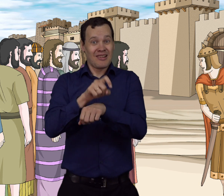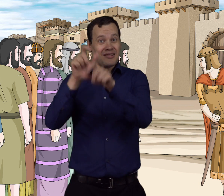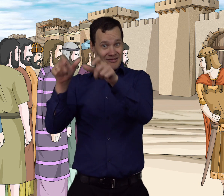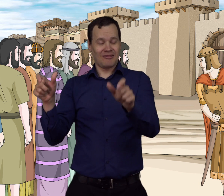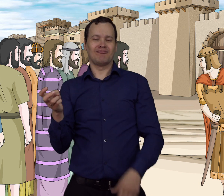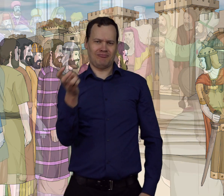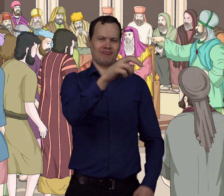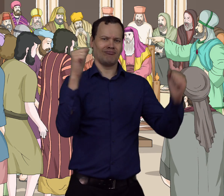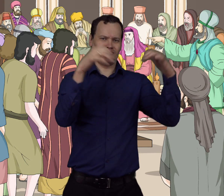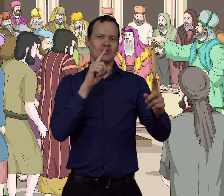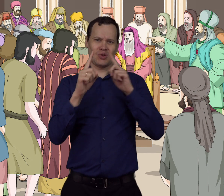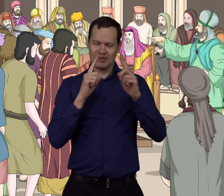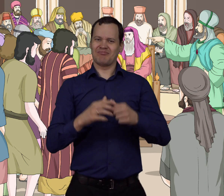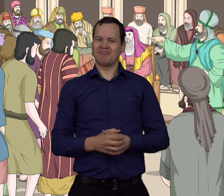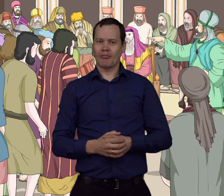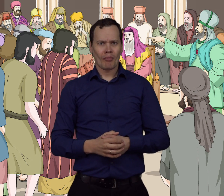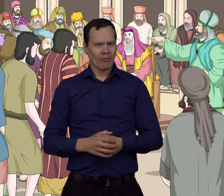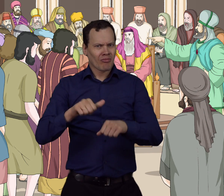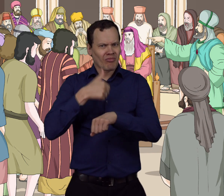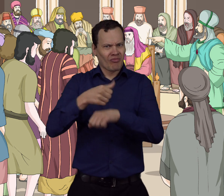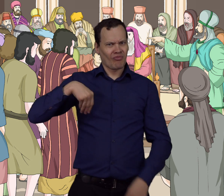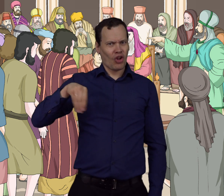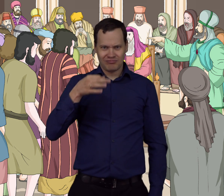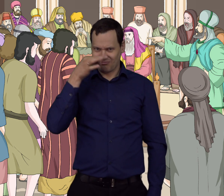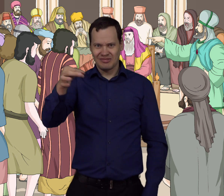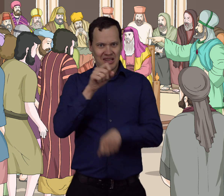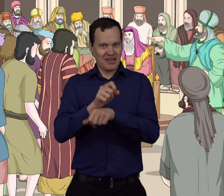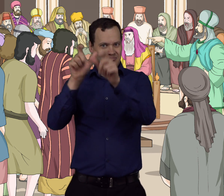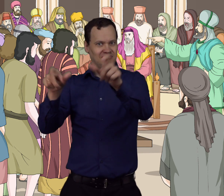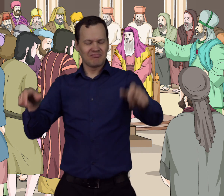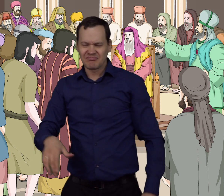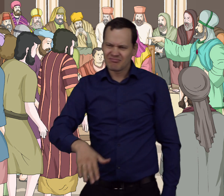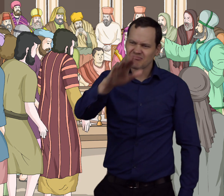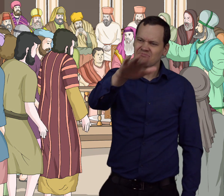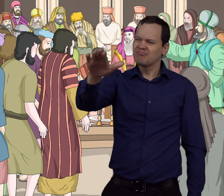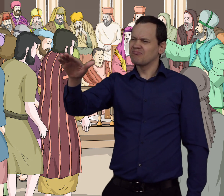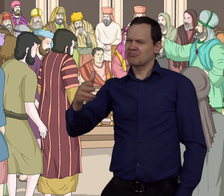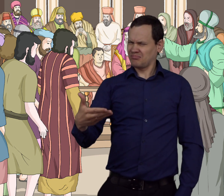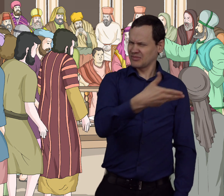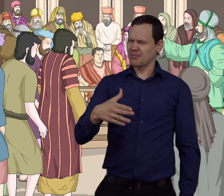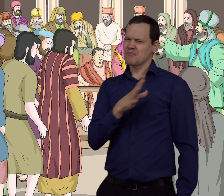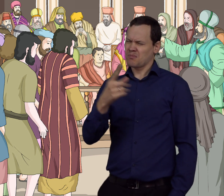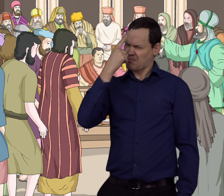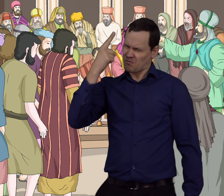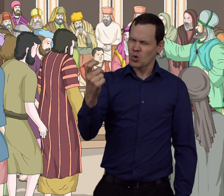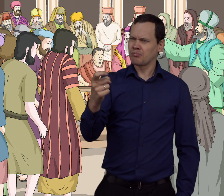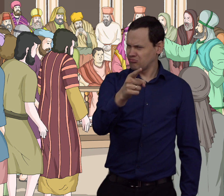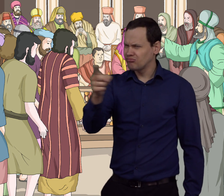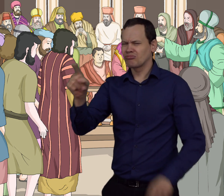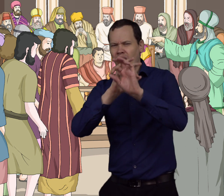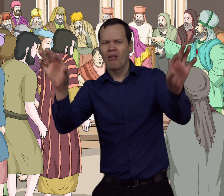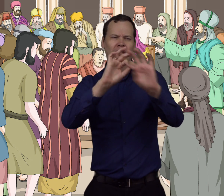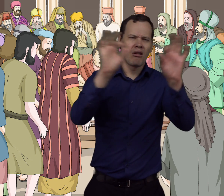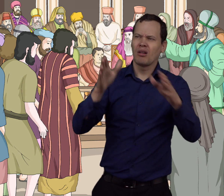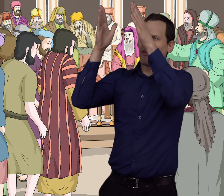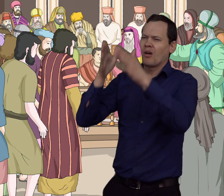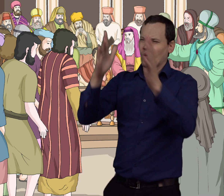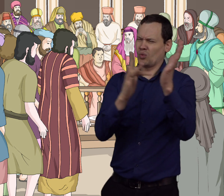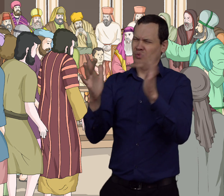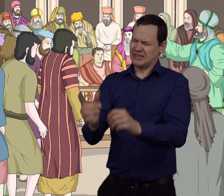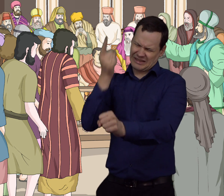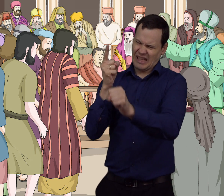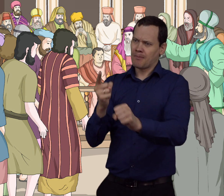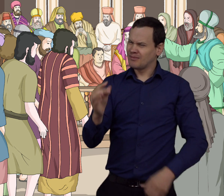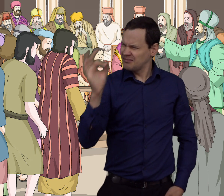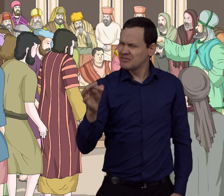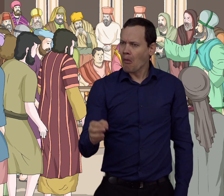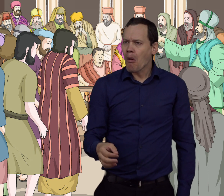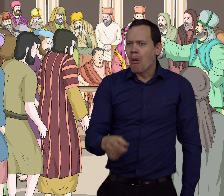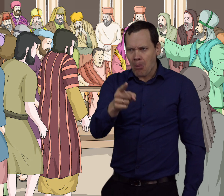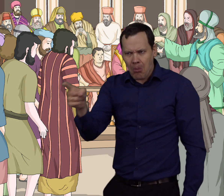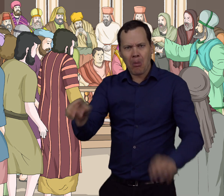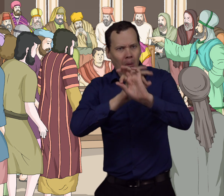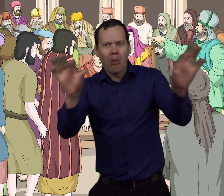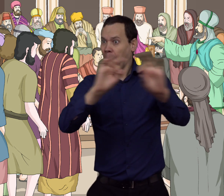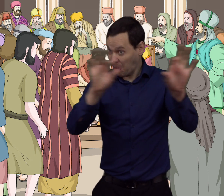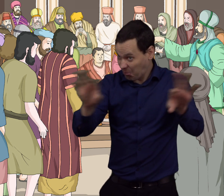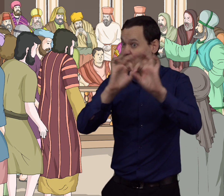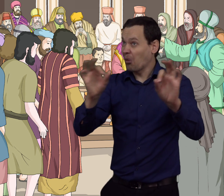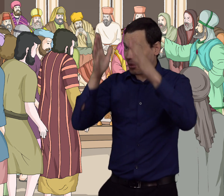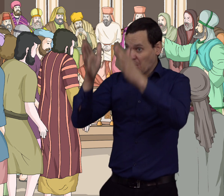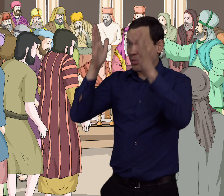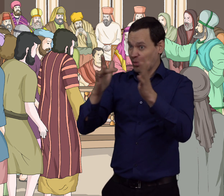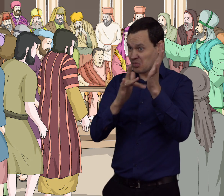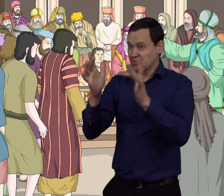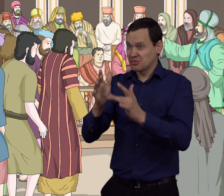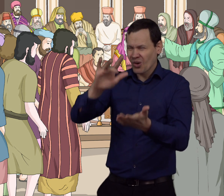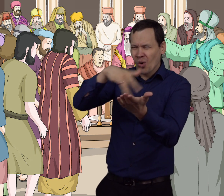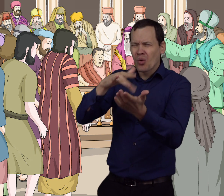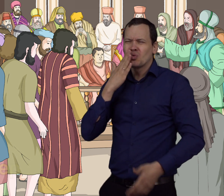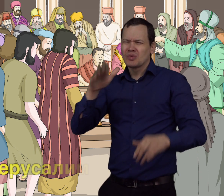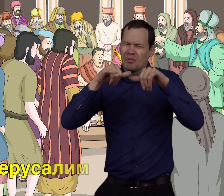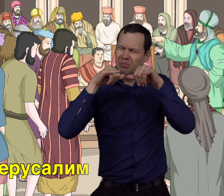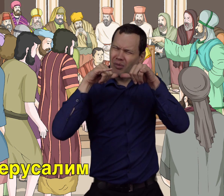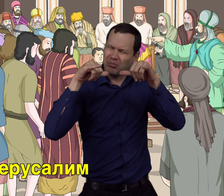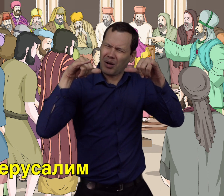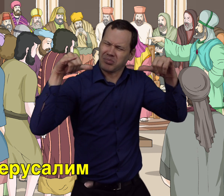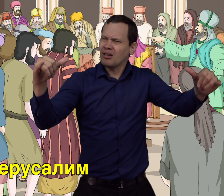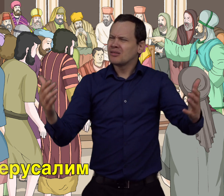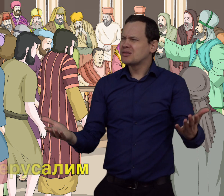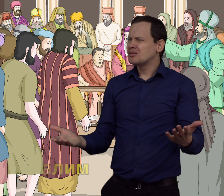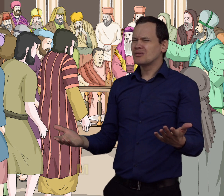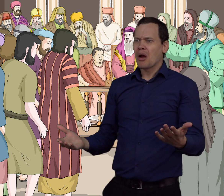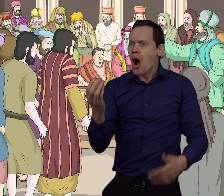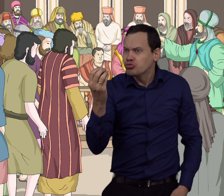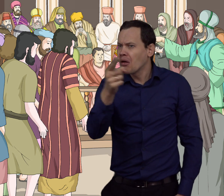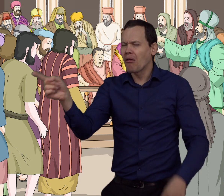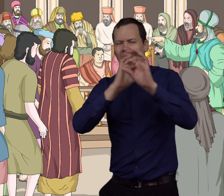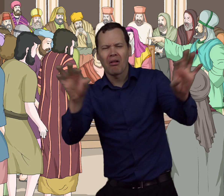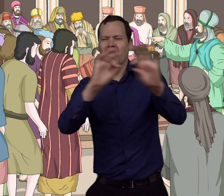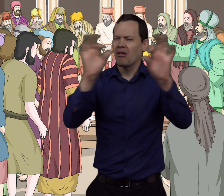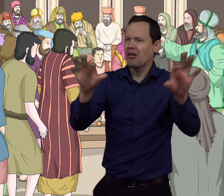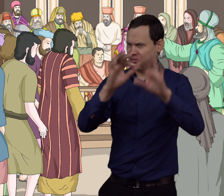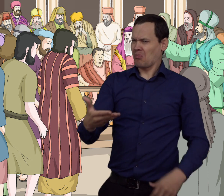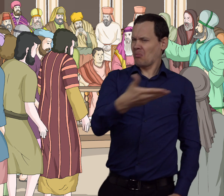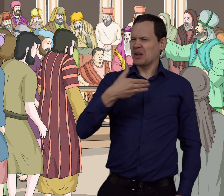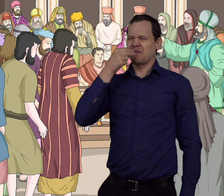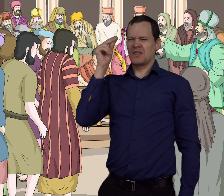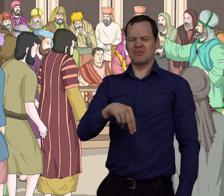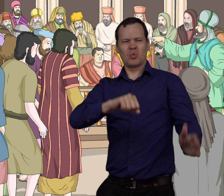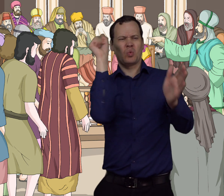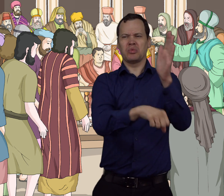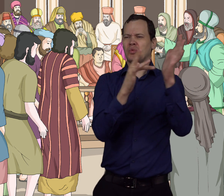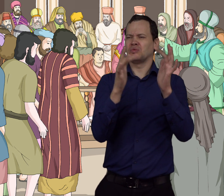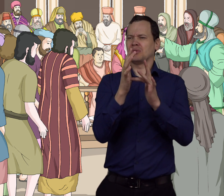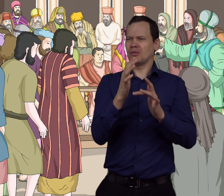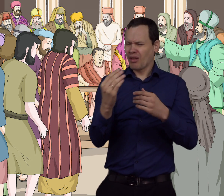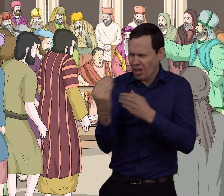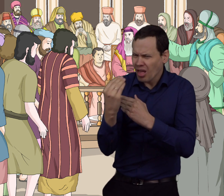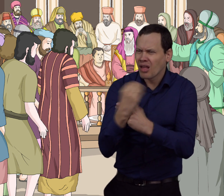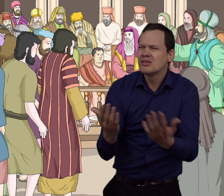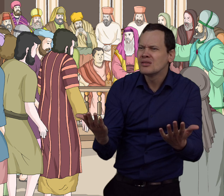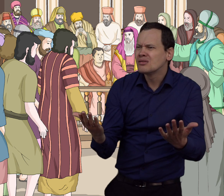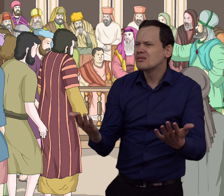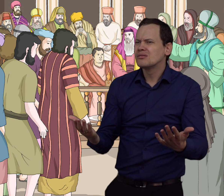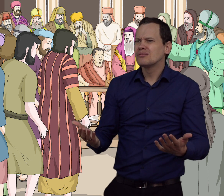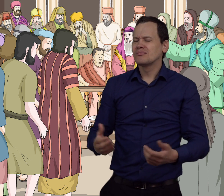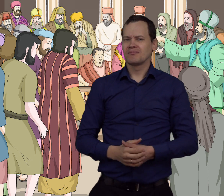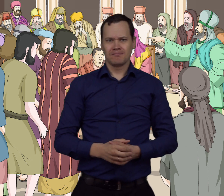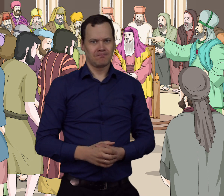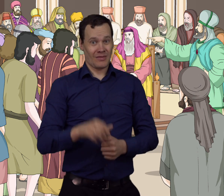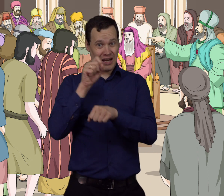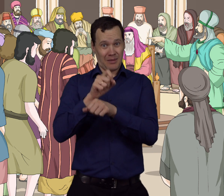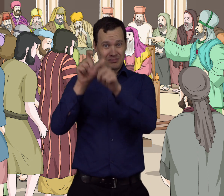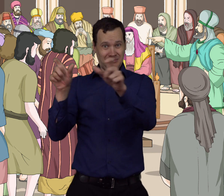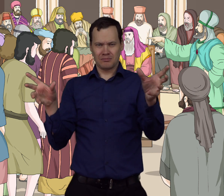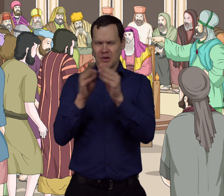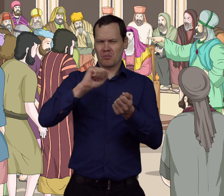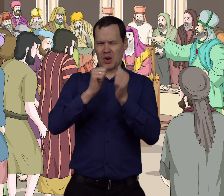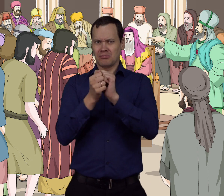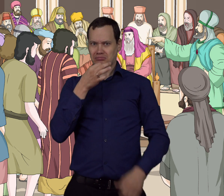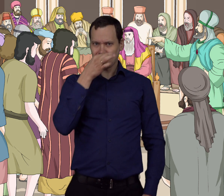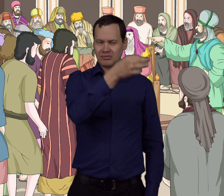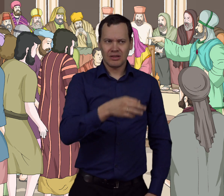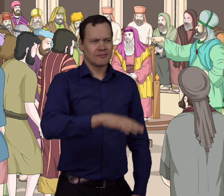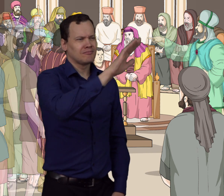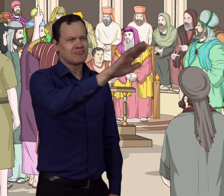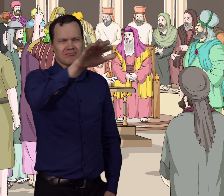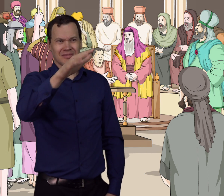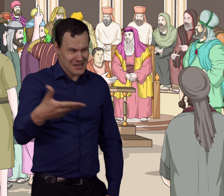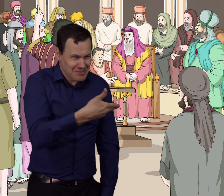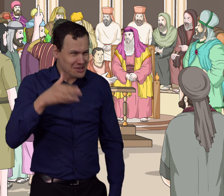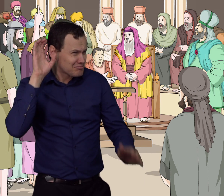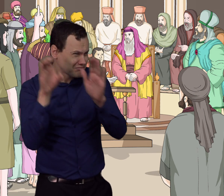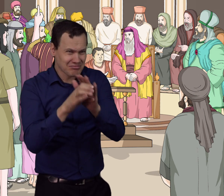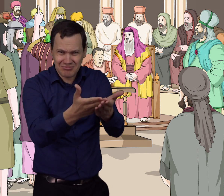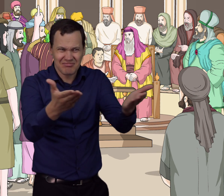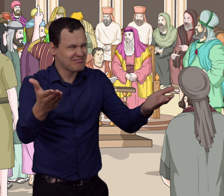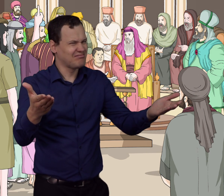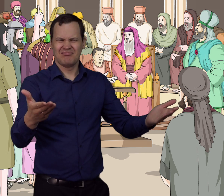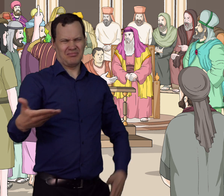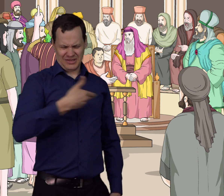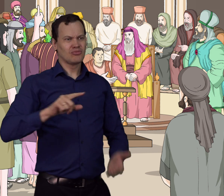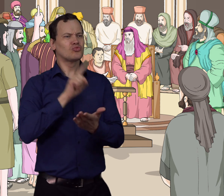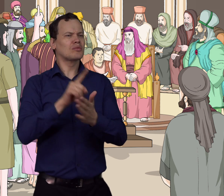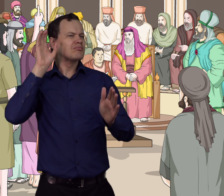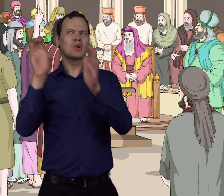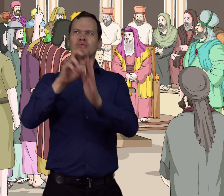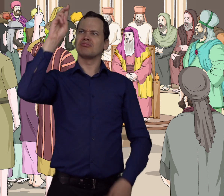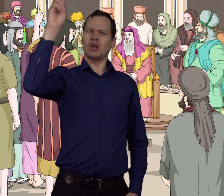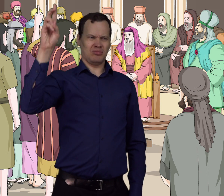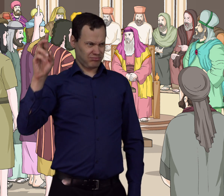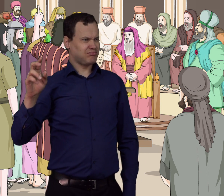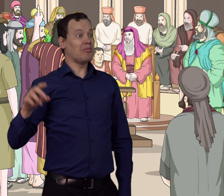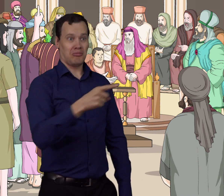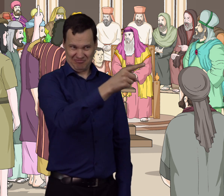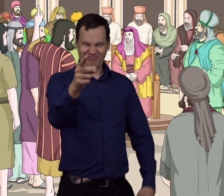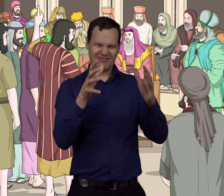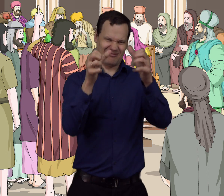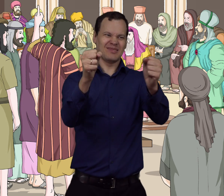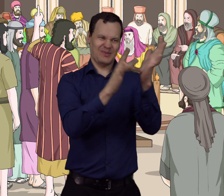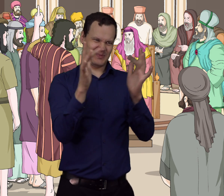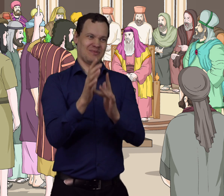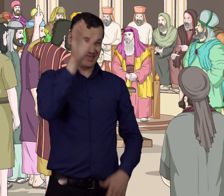They brought them in and made them stand before the Sanhedrin, where the high priest interrogated them. “We gave you strict orders not to teach in this name,” he said. “Yet you have filled Jerusalem with your teaching and are determined to make us responsible for this man’s blood.”